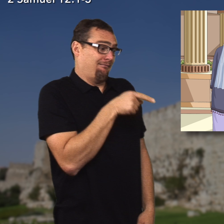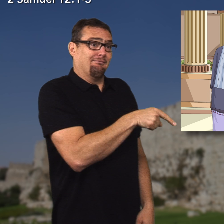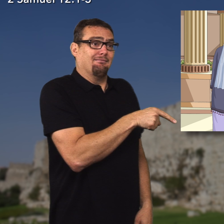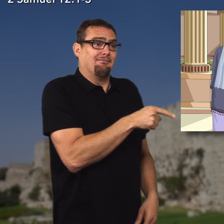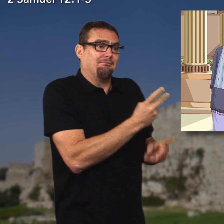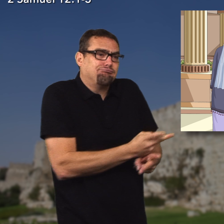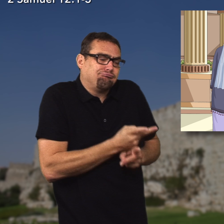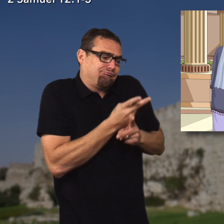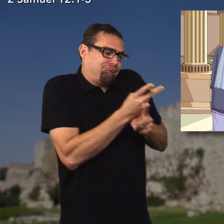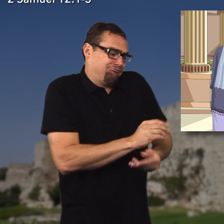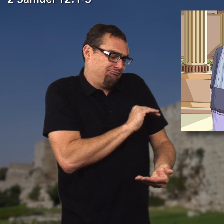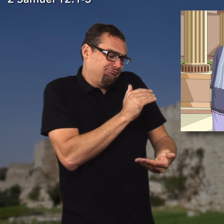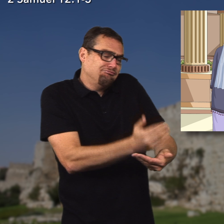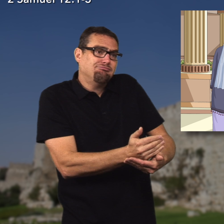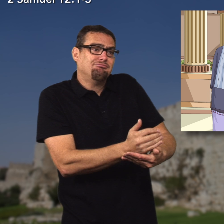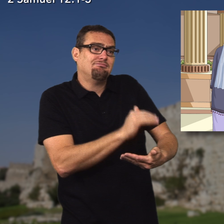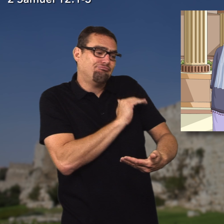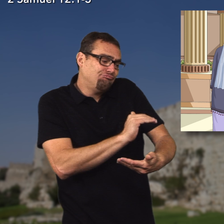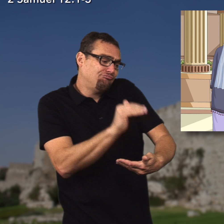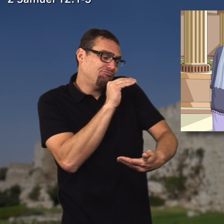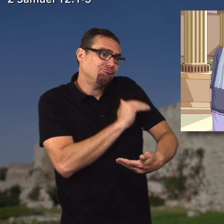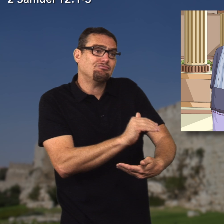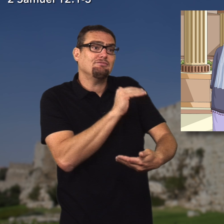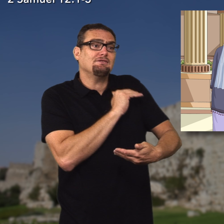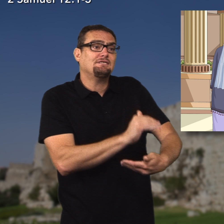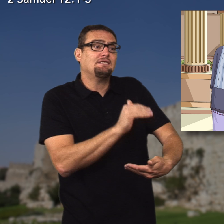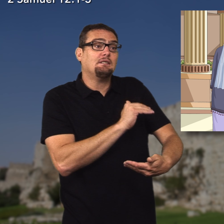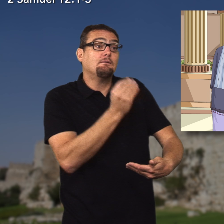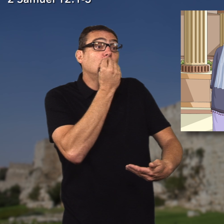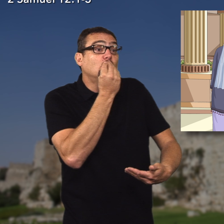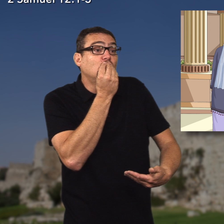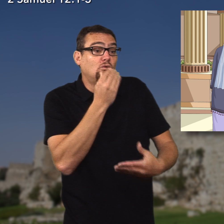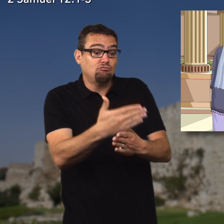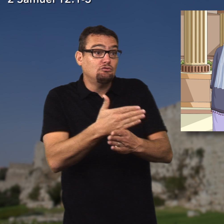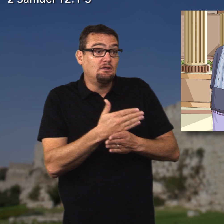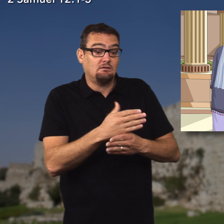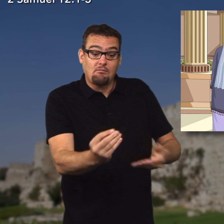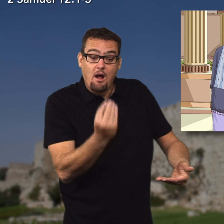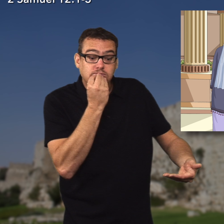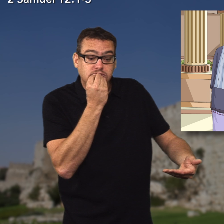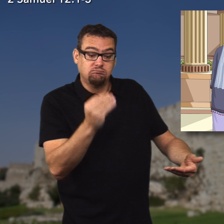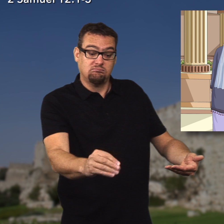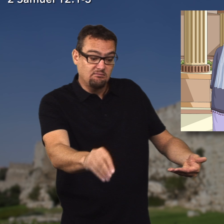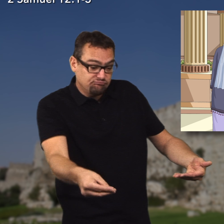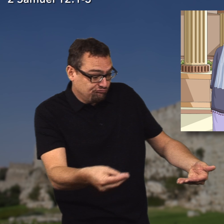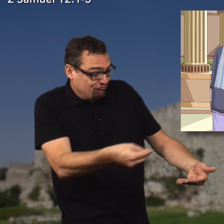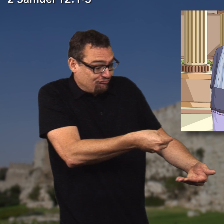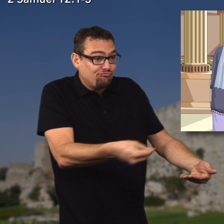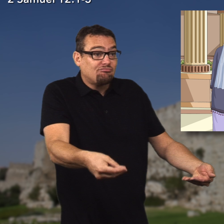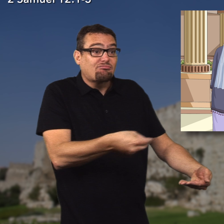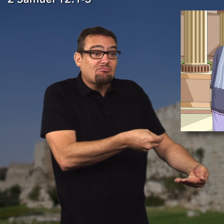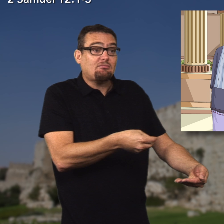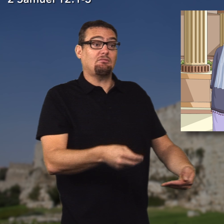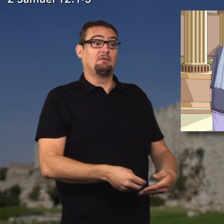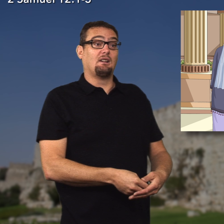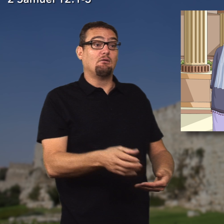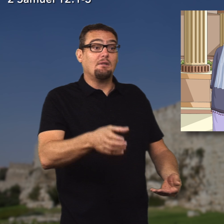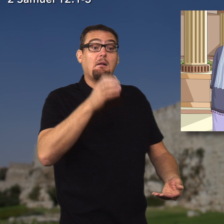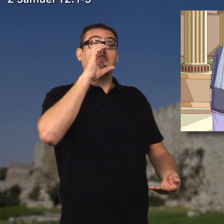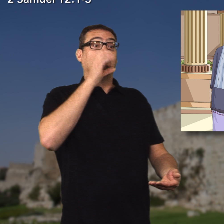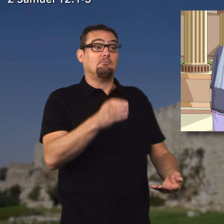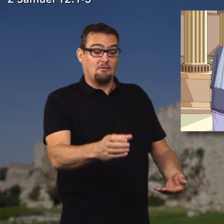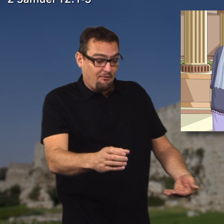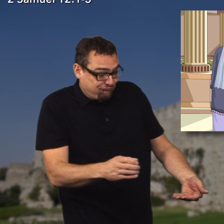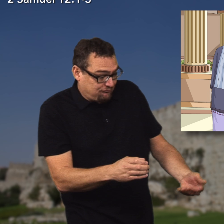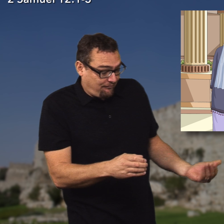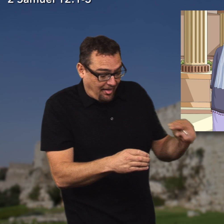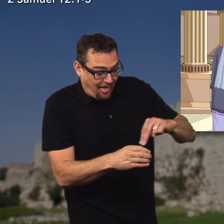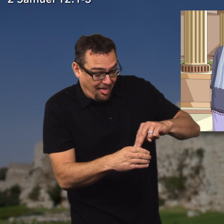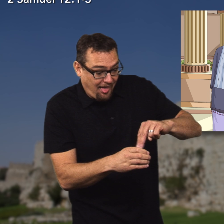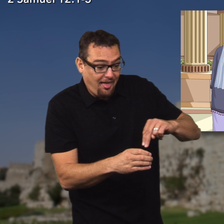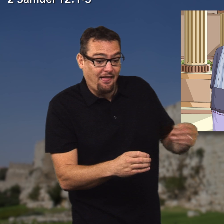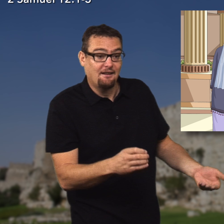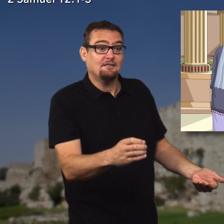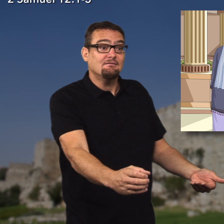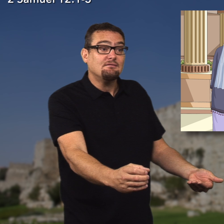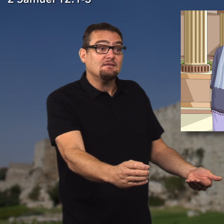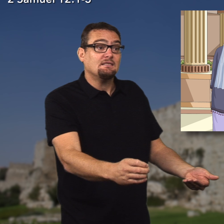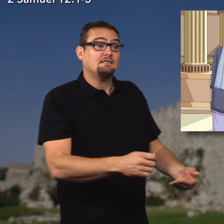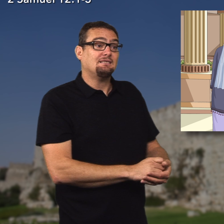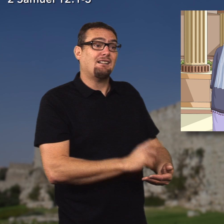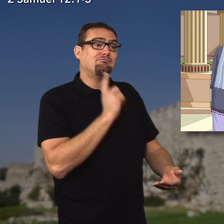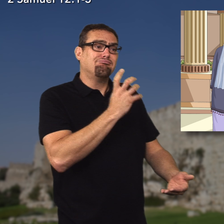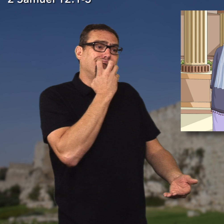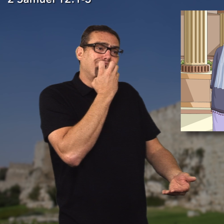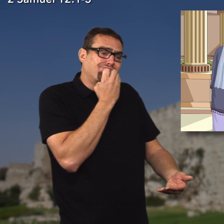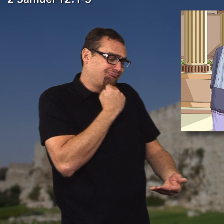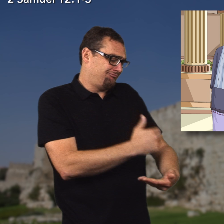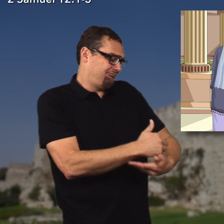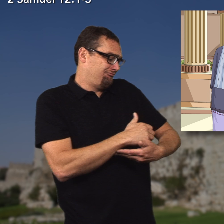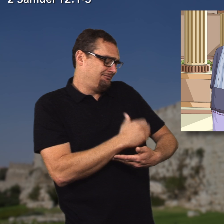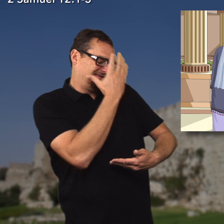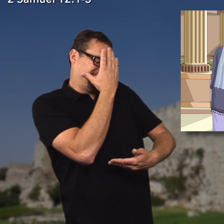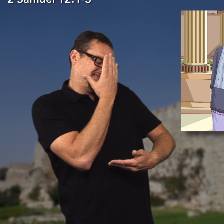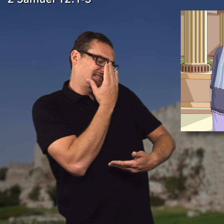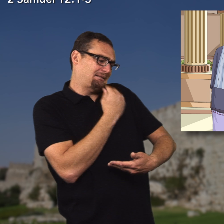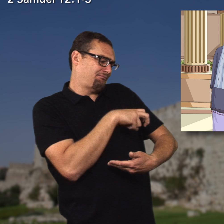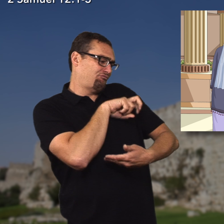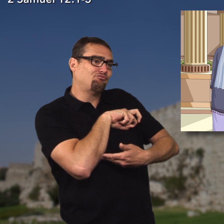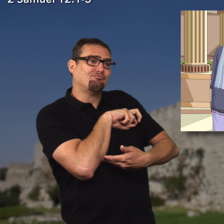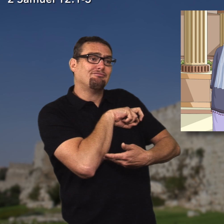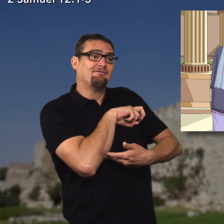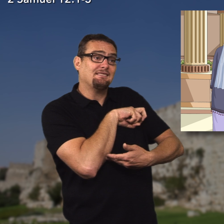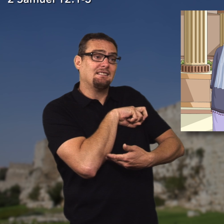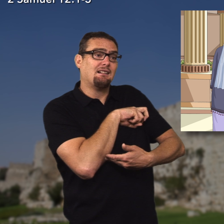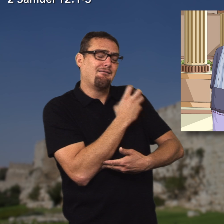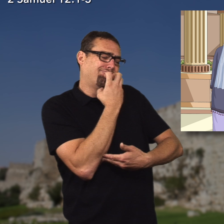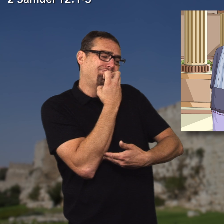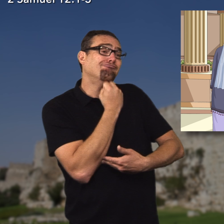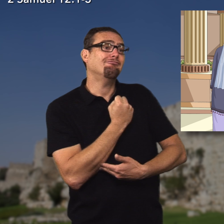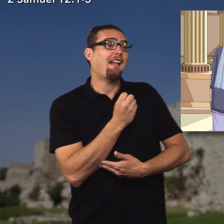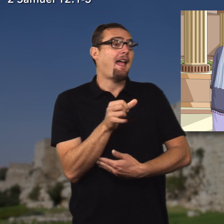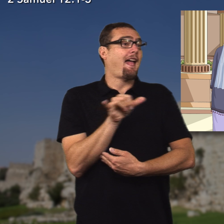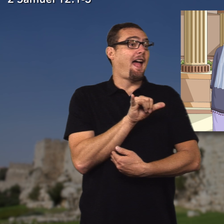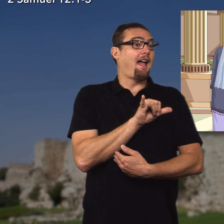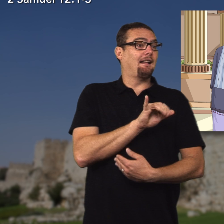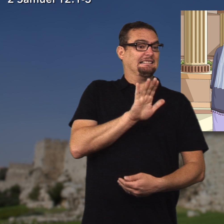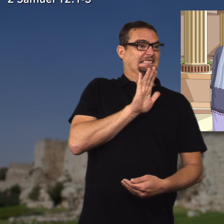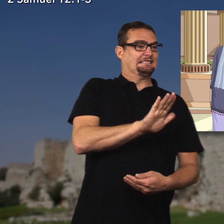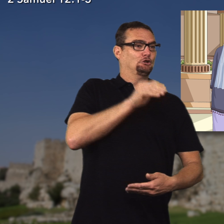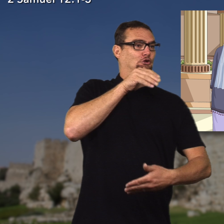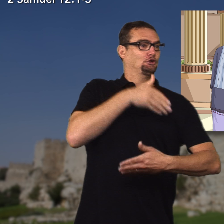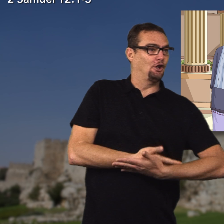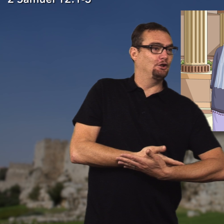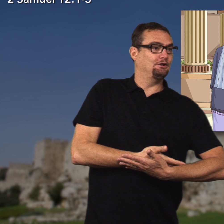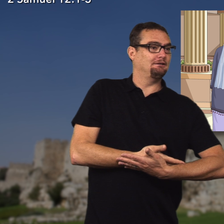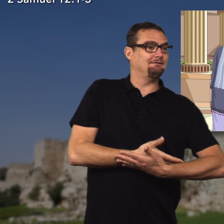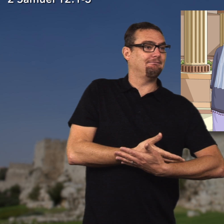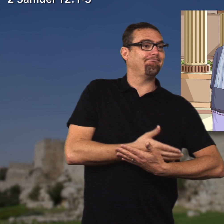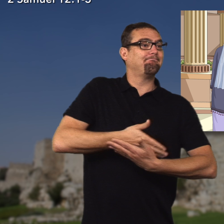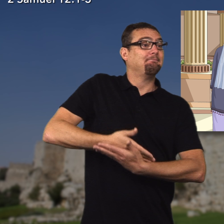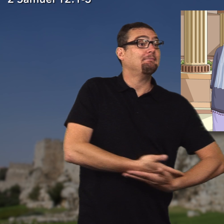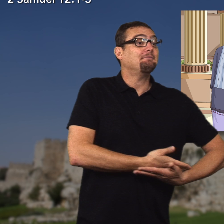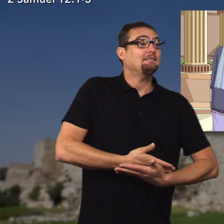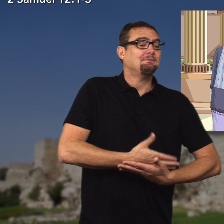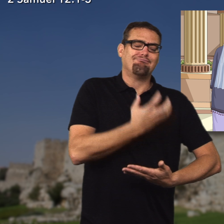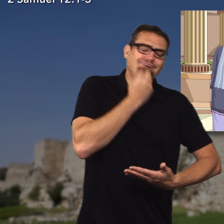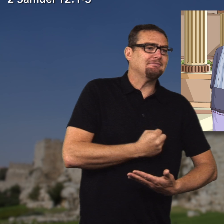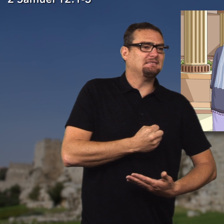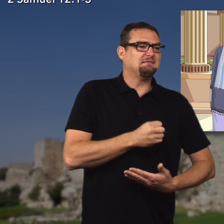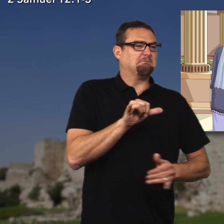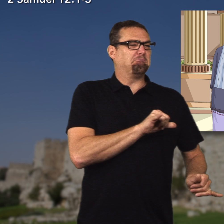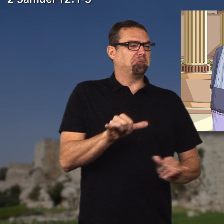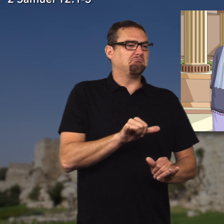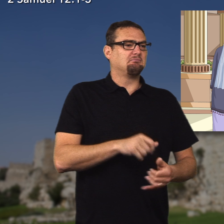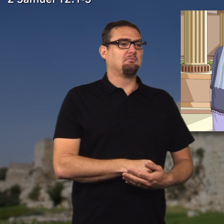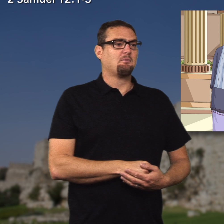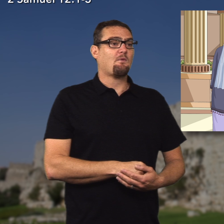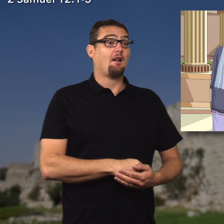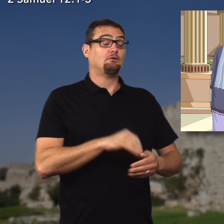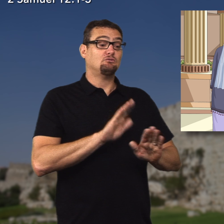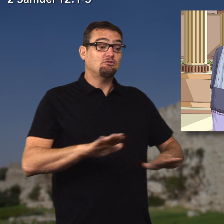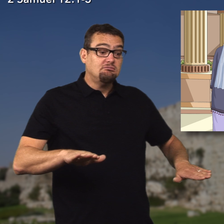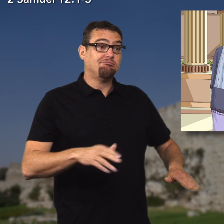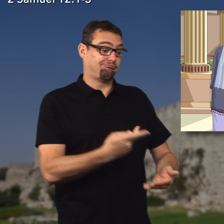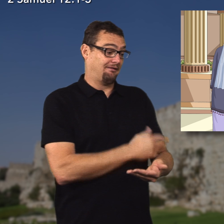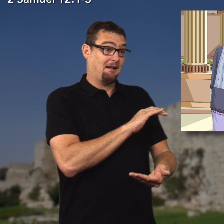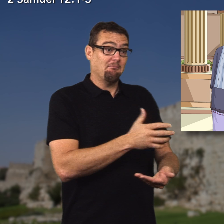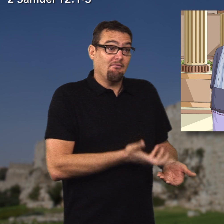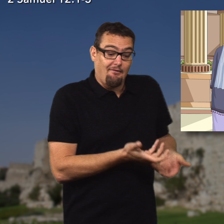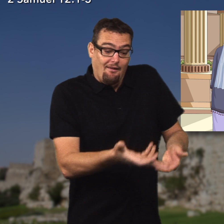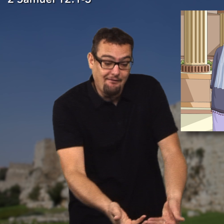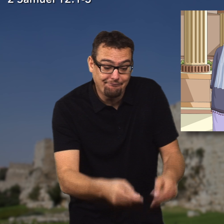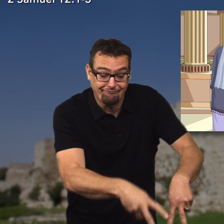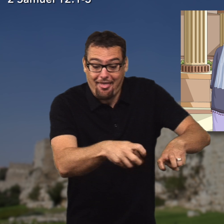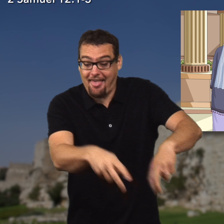He raised it, and it grew up with him and his children. It shared his food and drank from his cup;